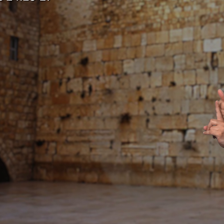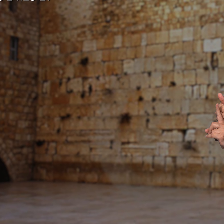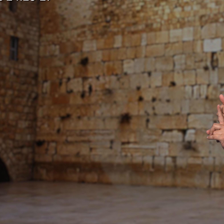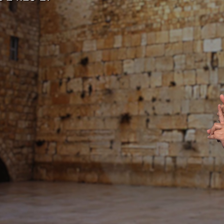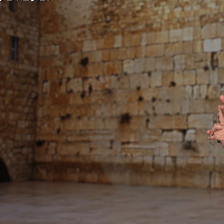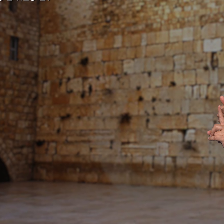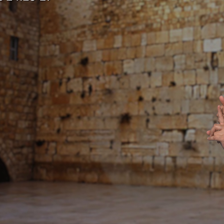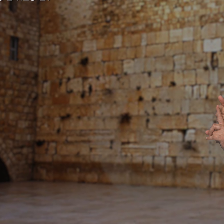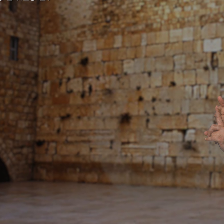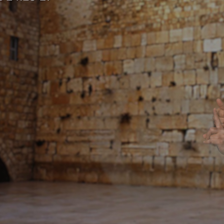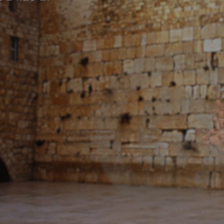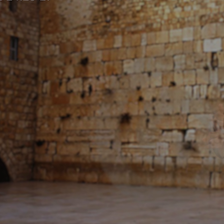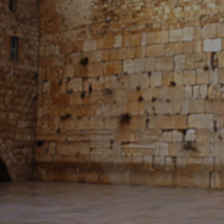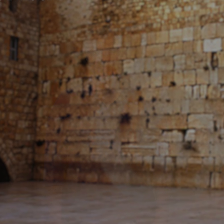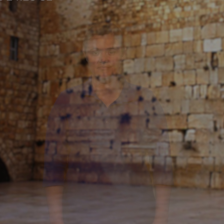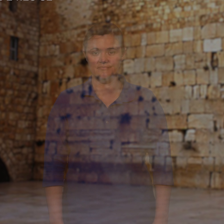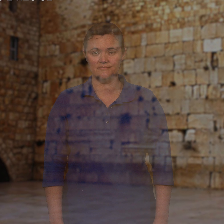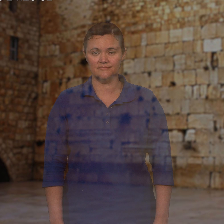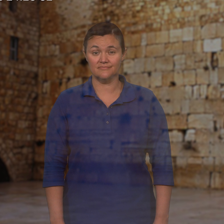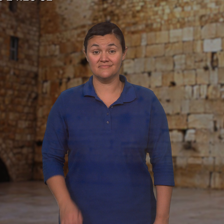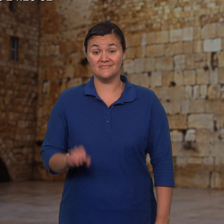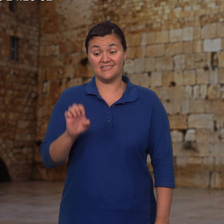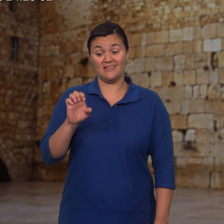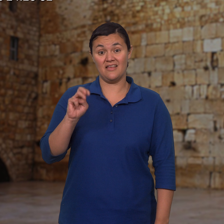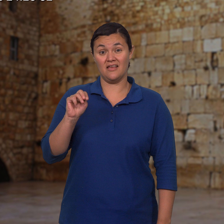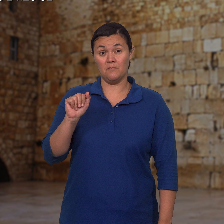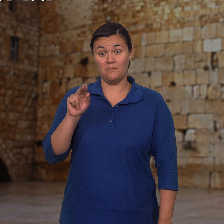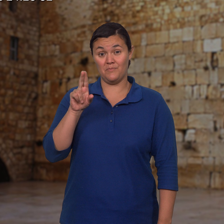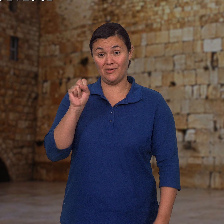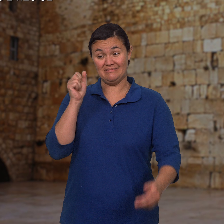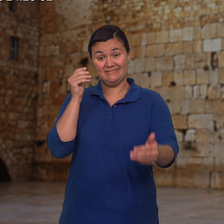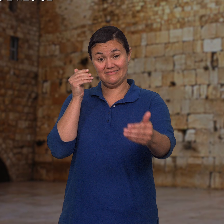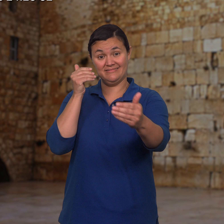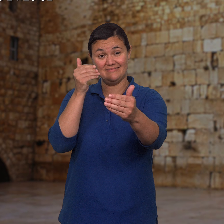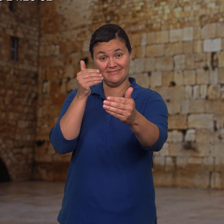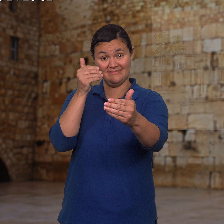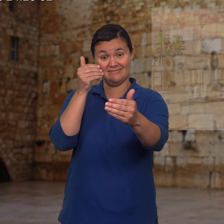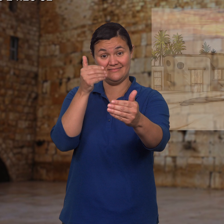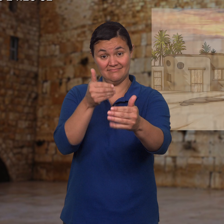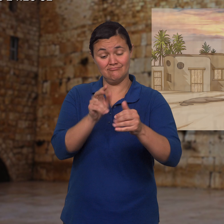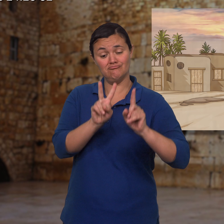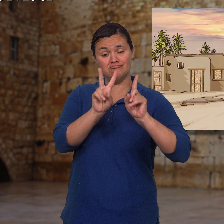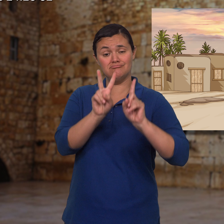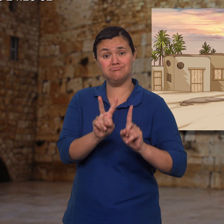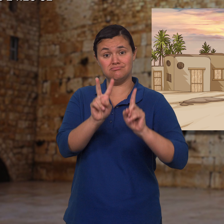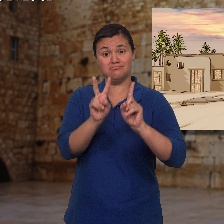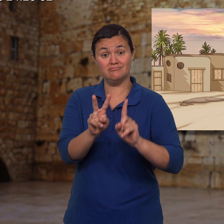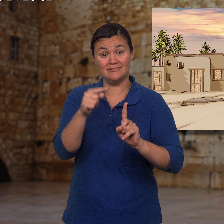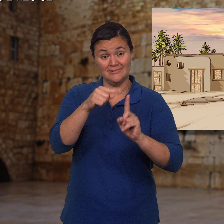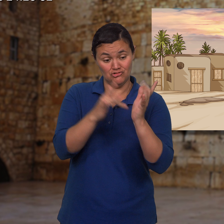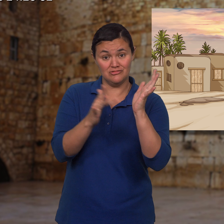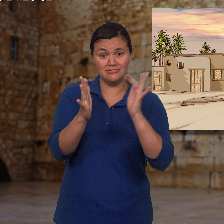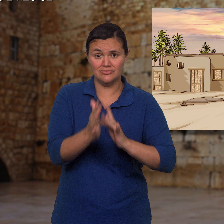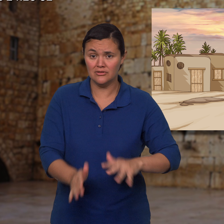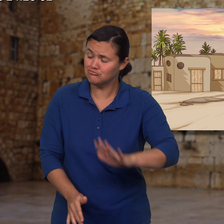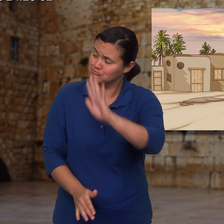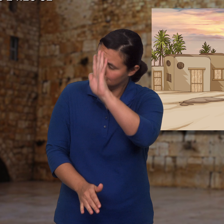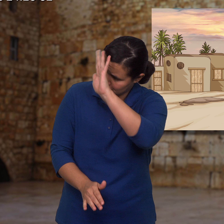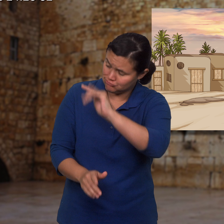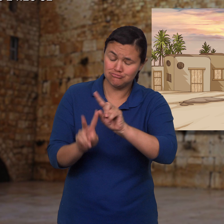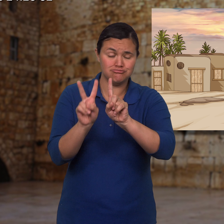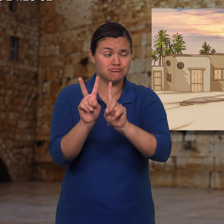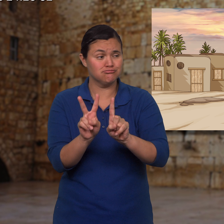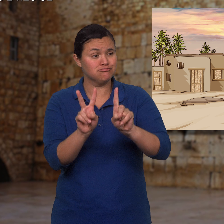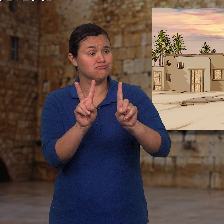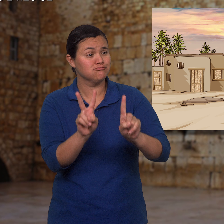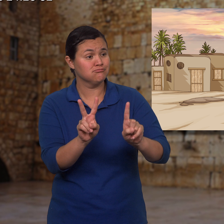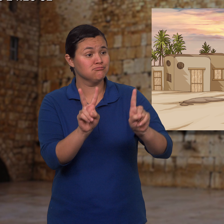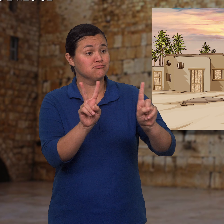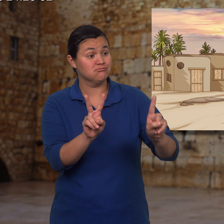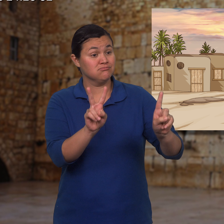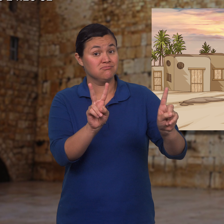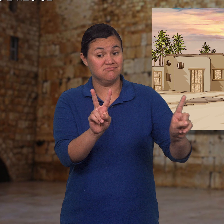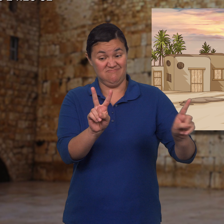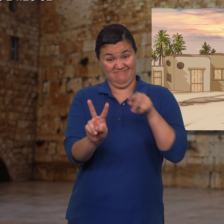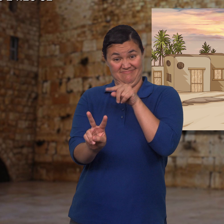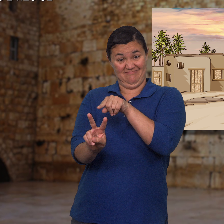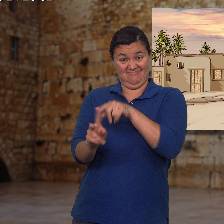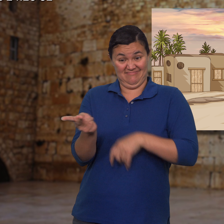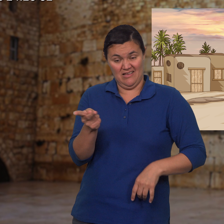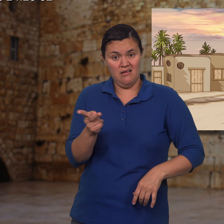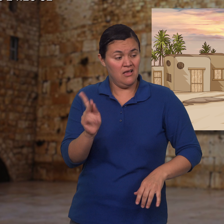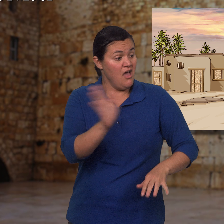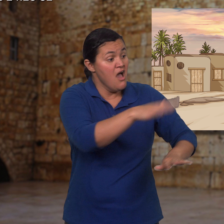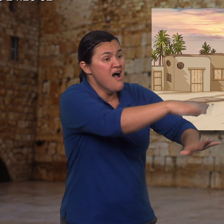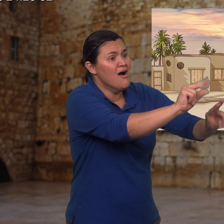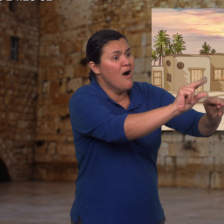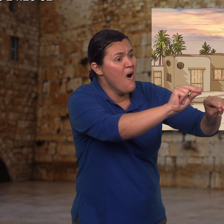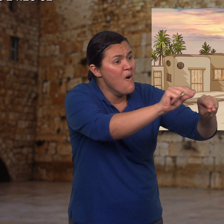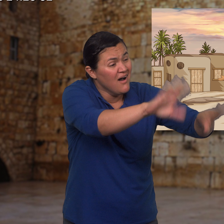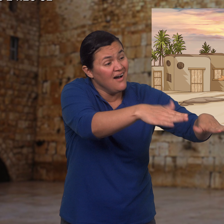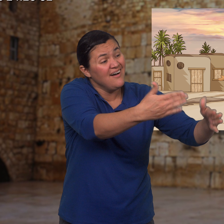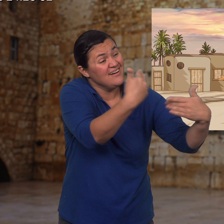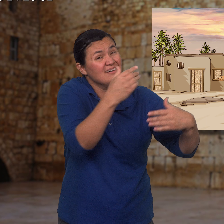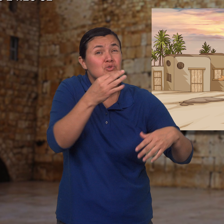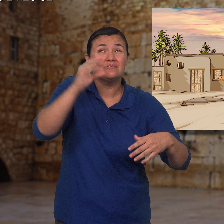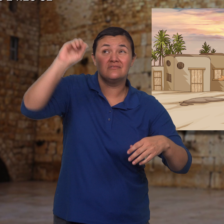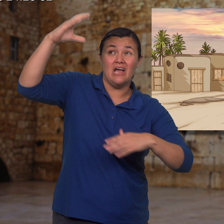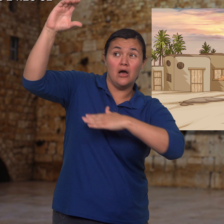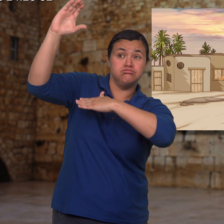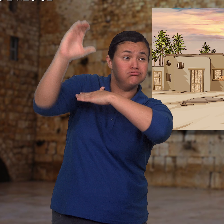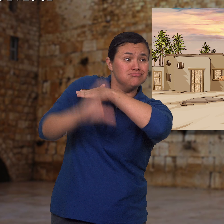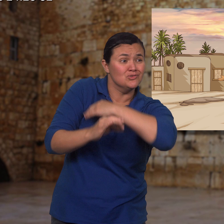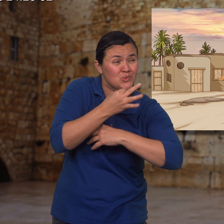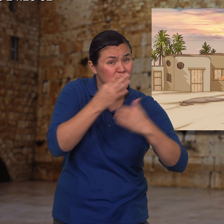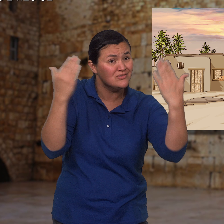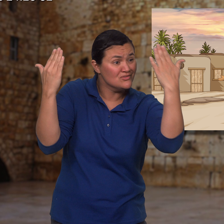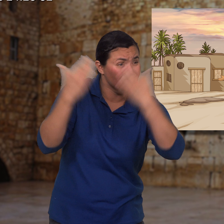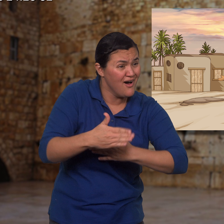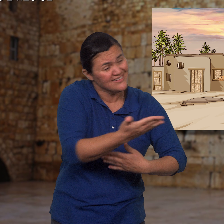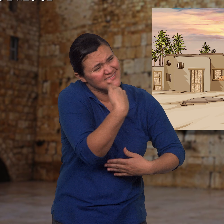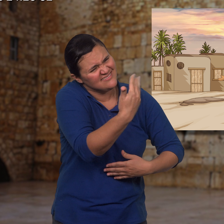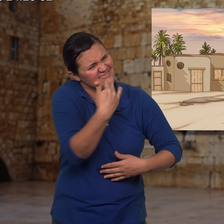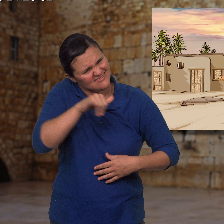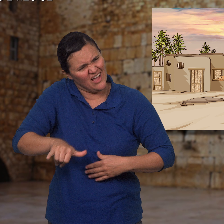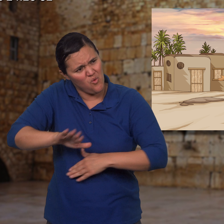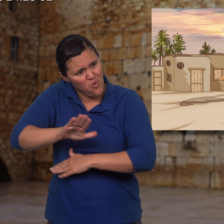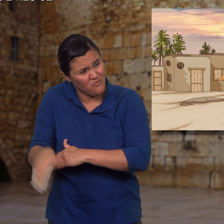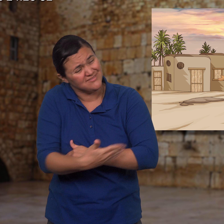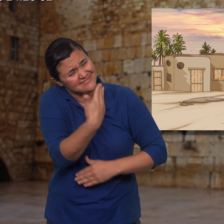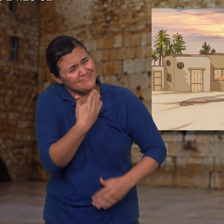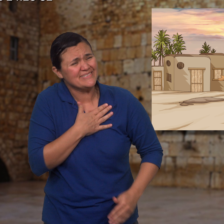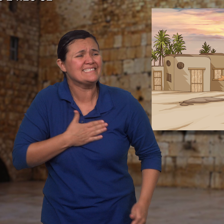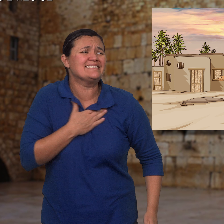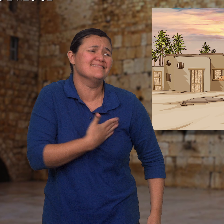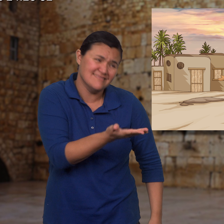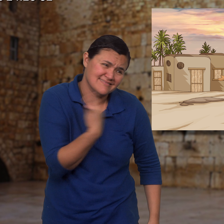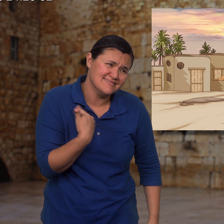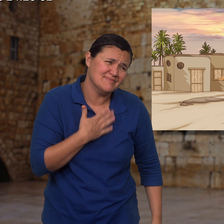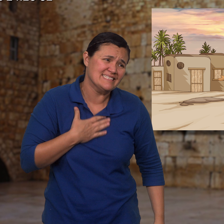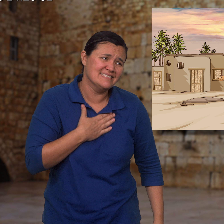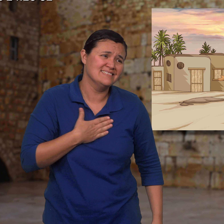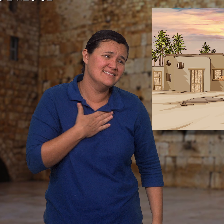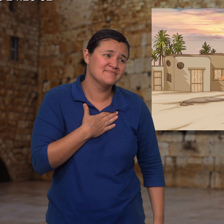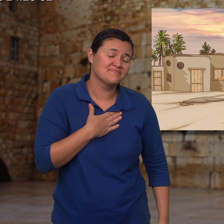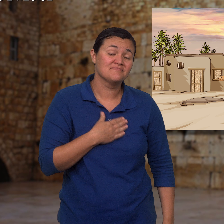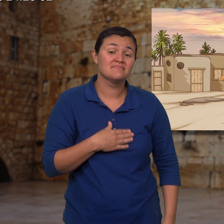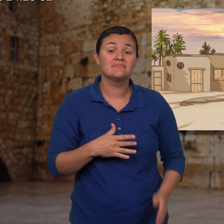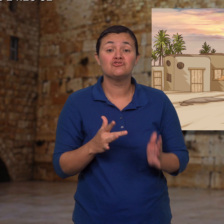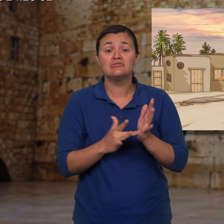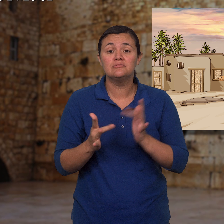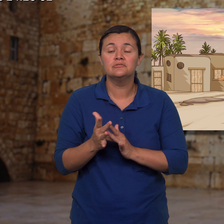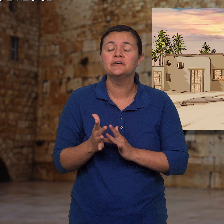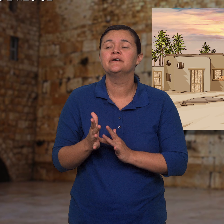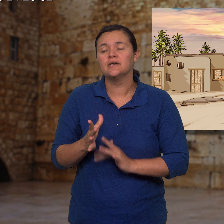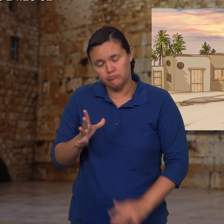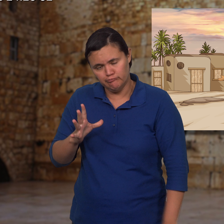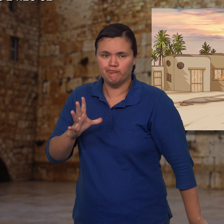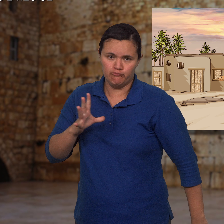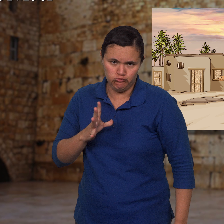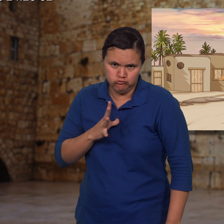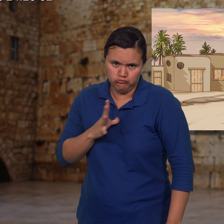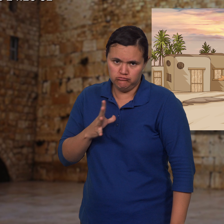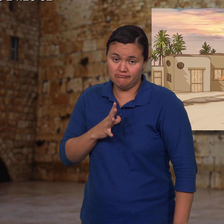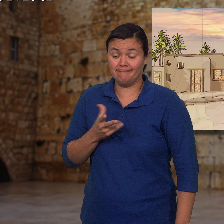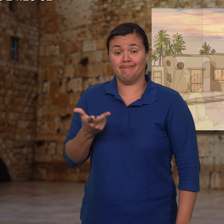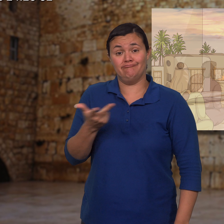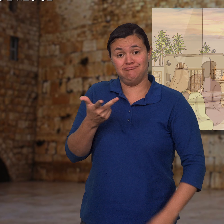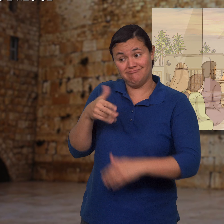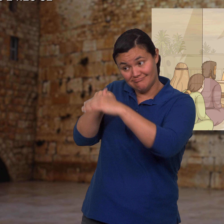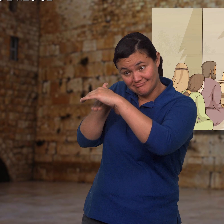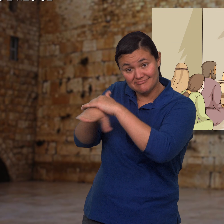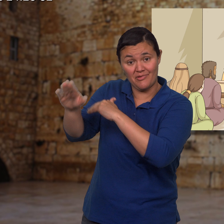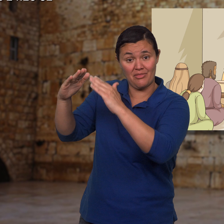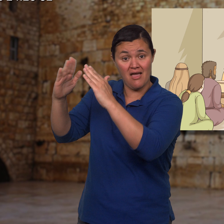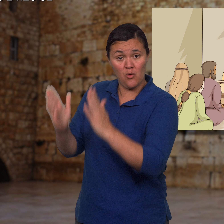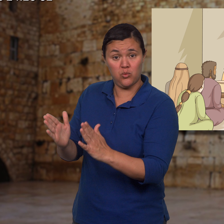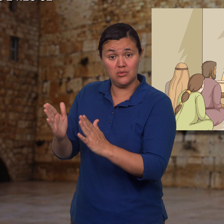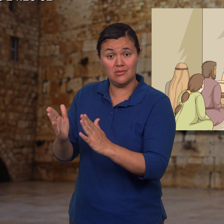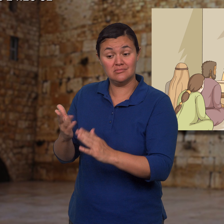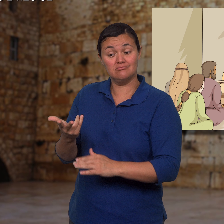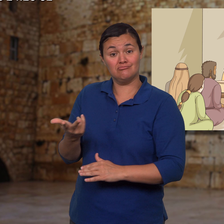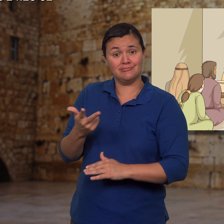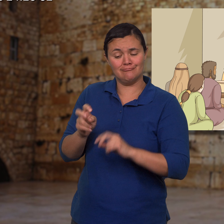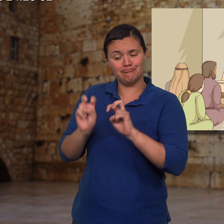As they approached the village where they were headed, He seemed to be going farther. But they pleaded with Him, “Stay with us, for it is nearly evening and the day is almost over.” So He went in to stay with them.